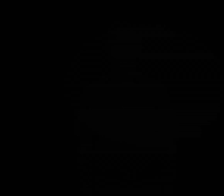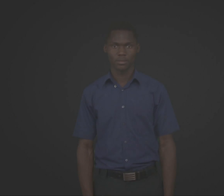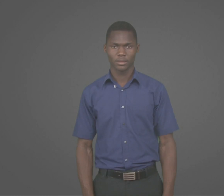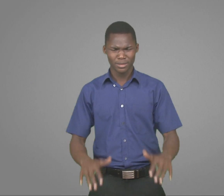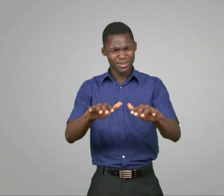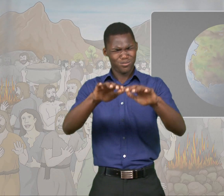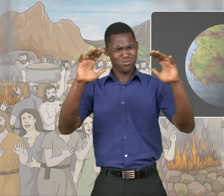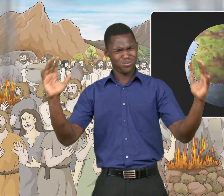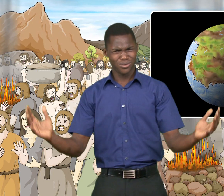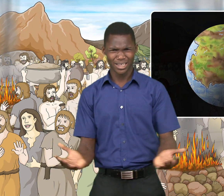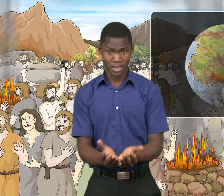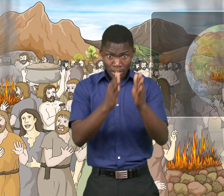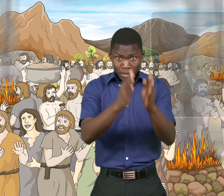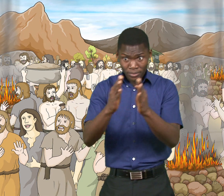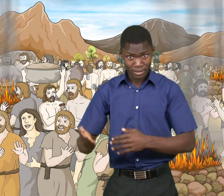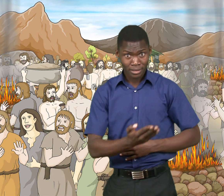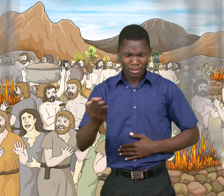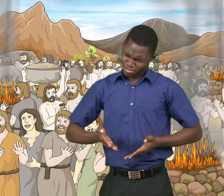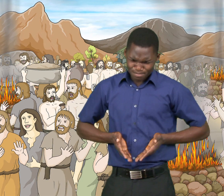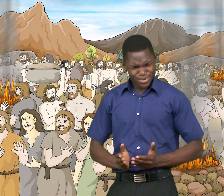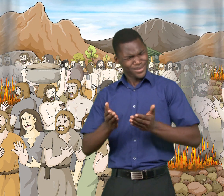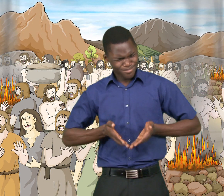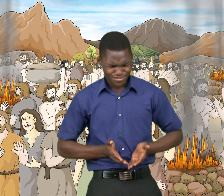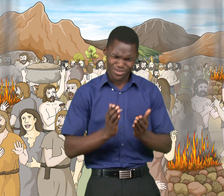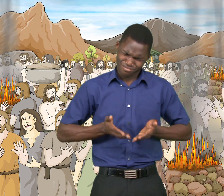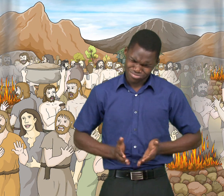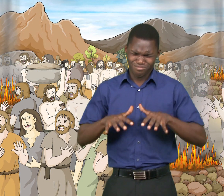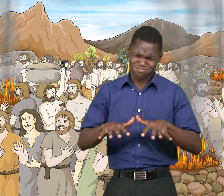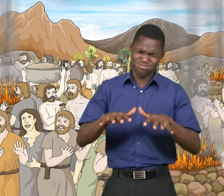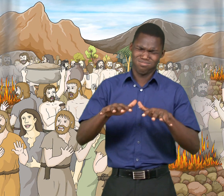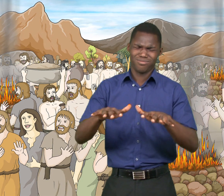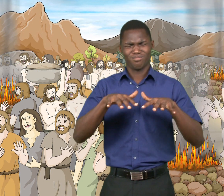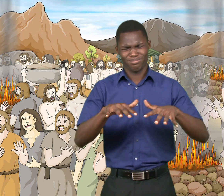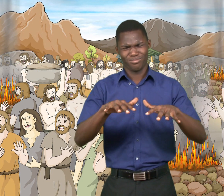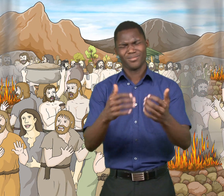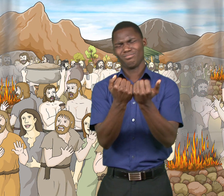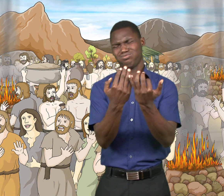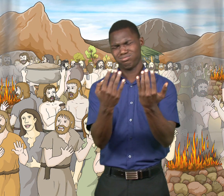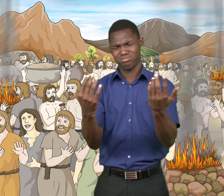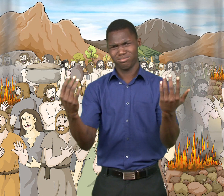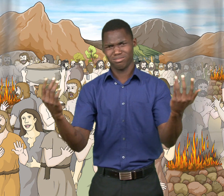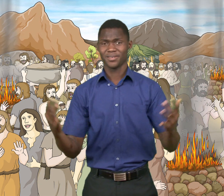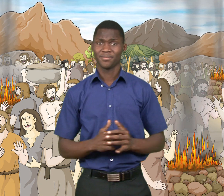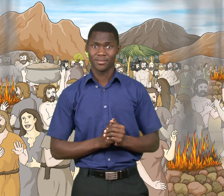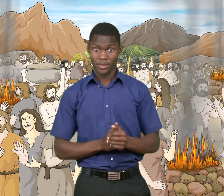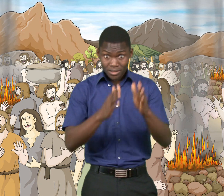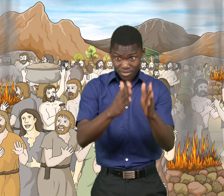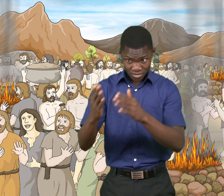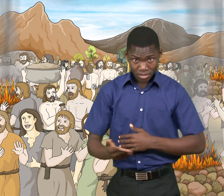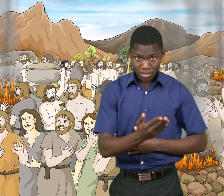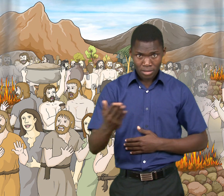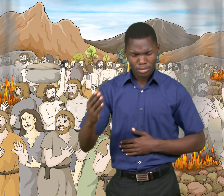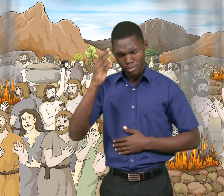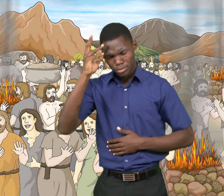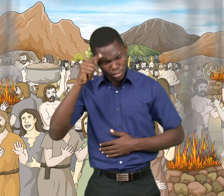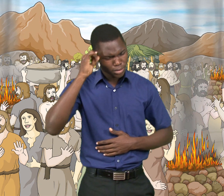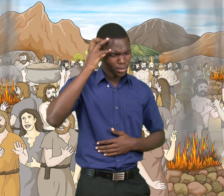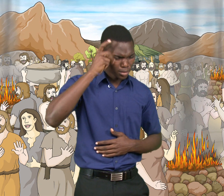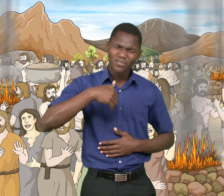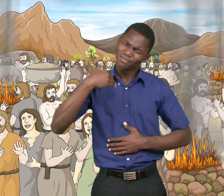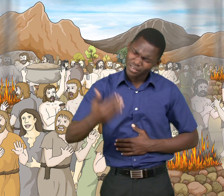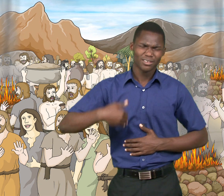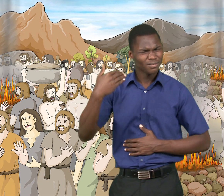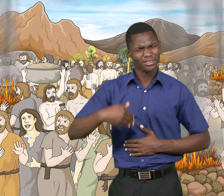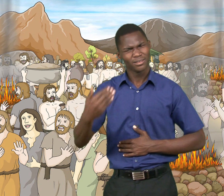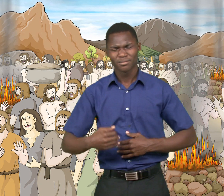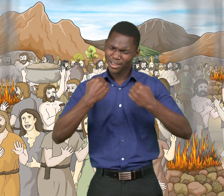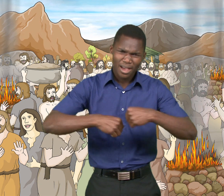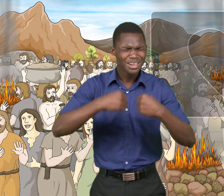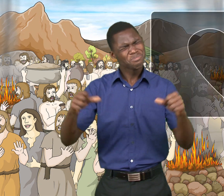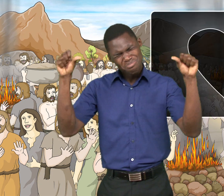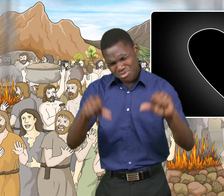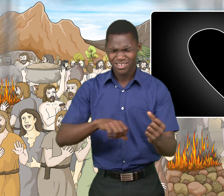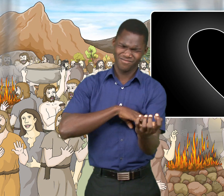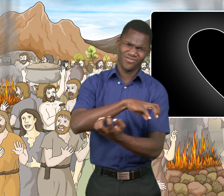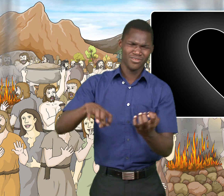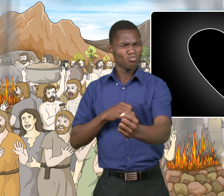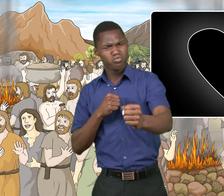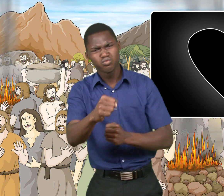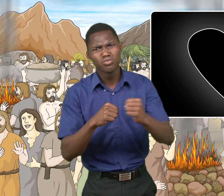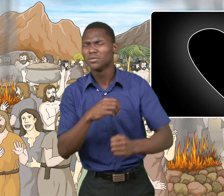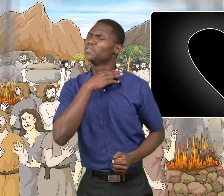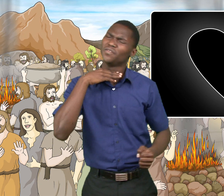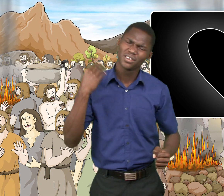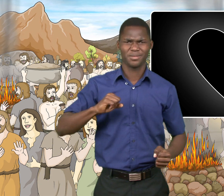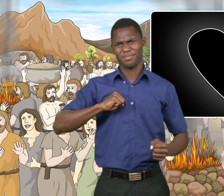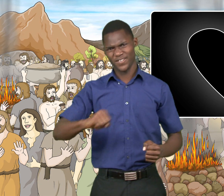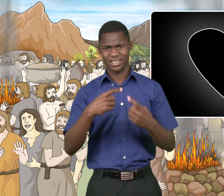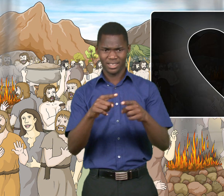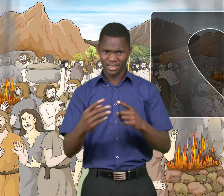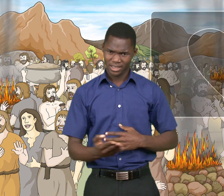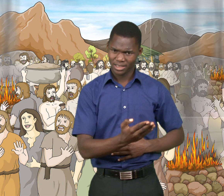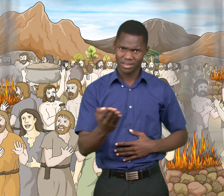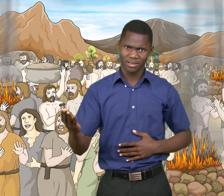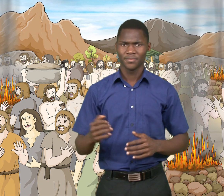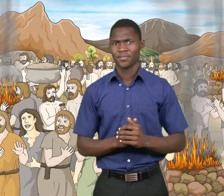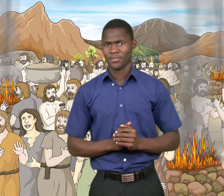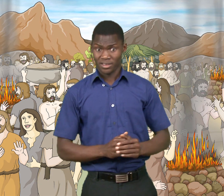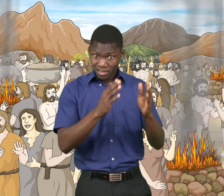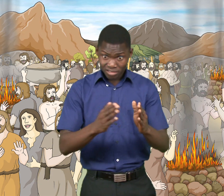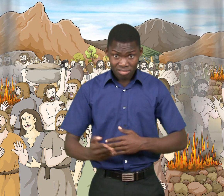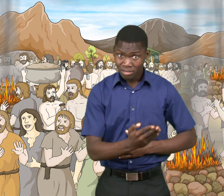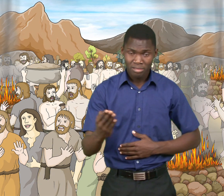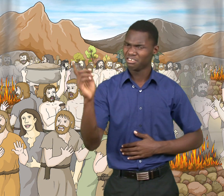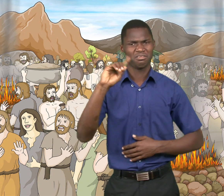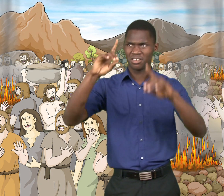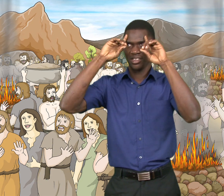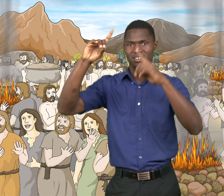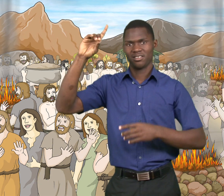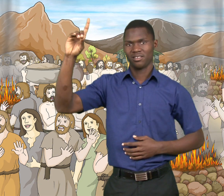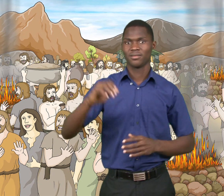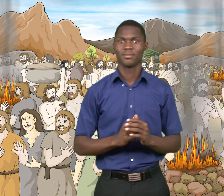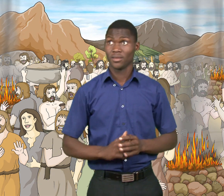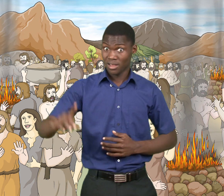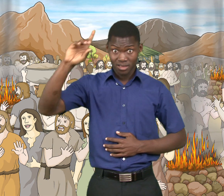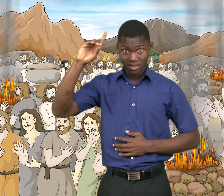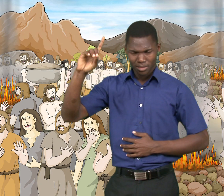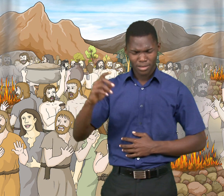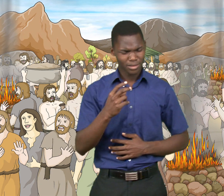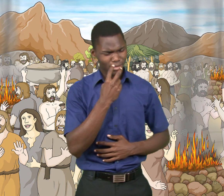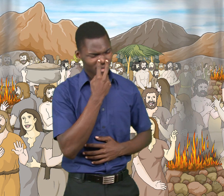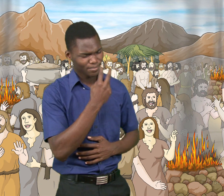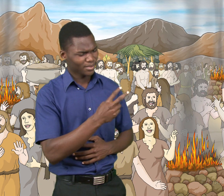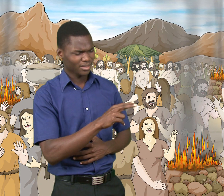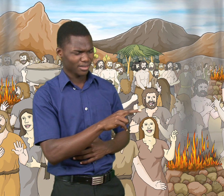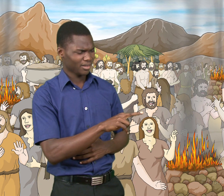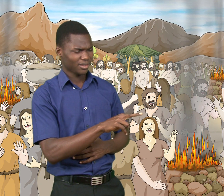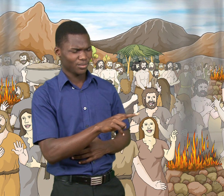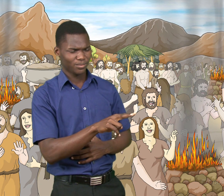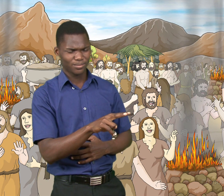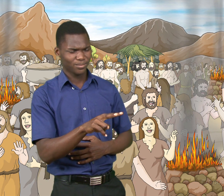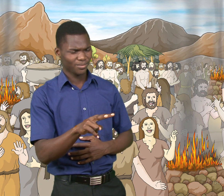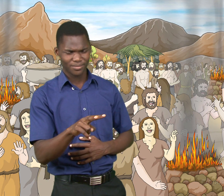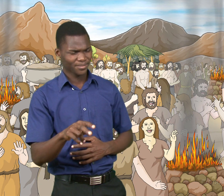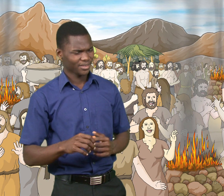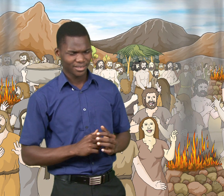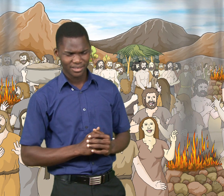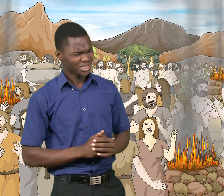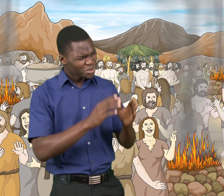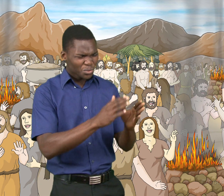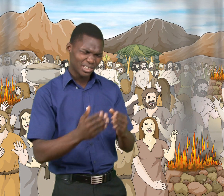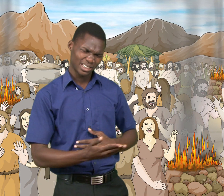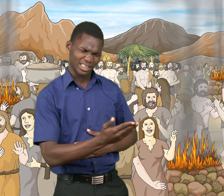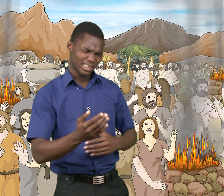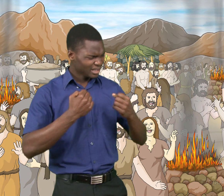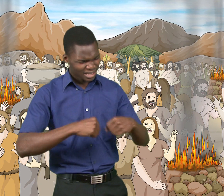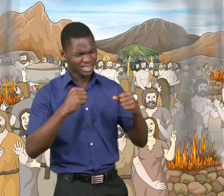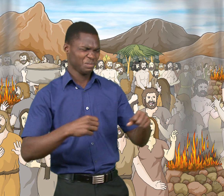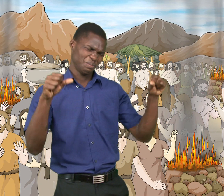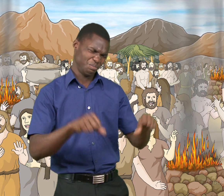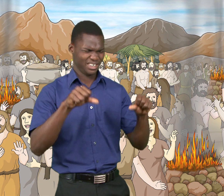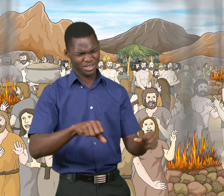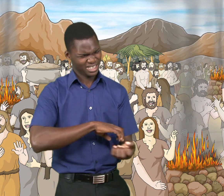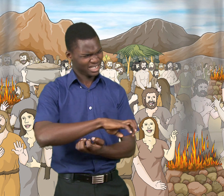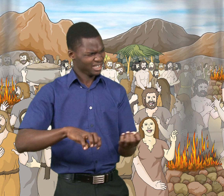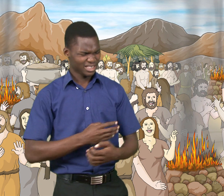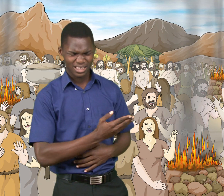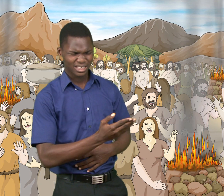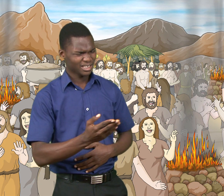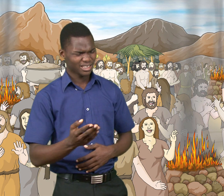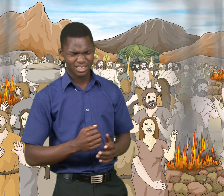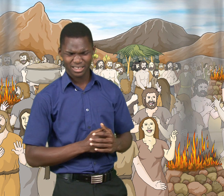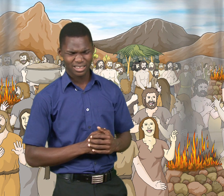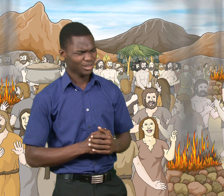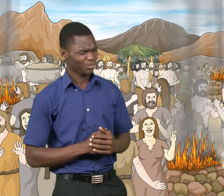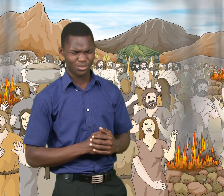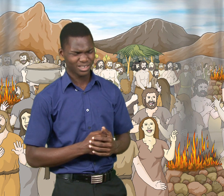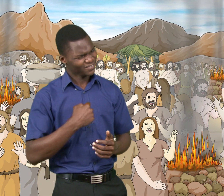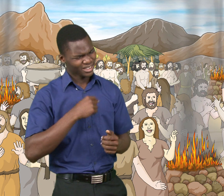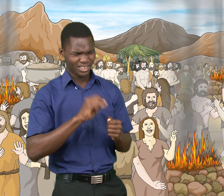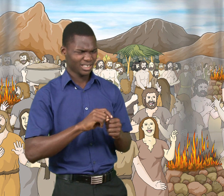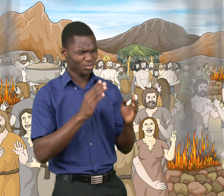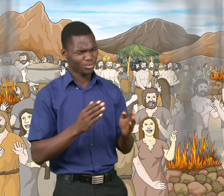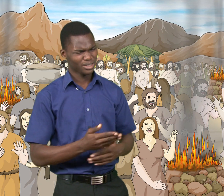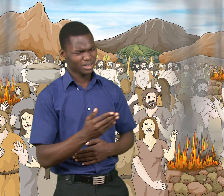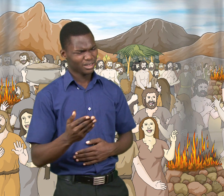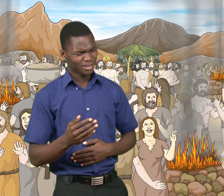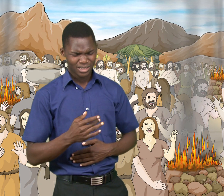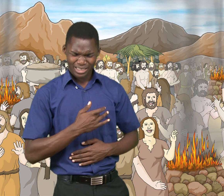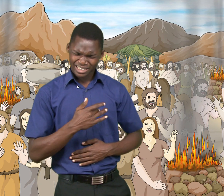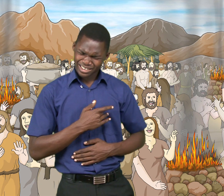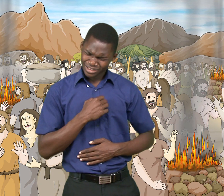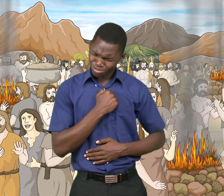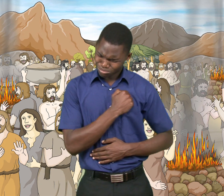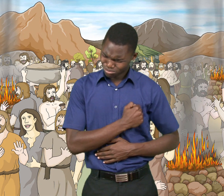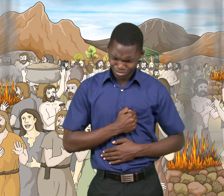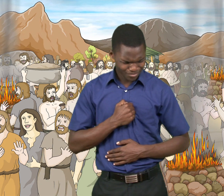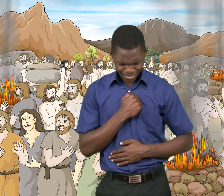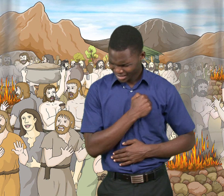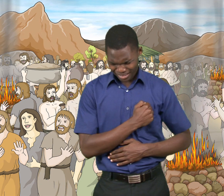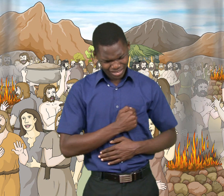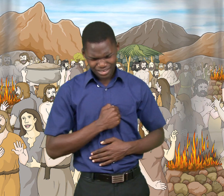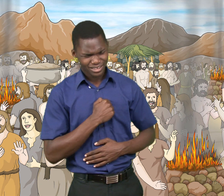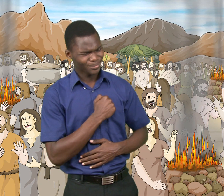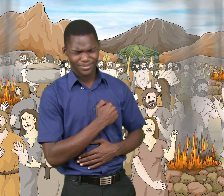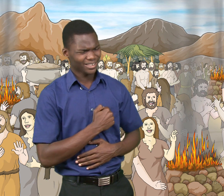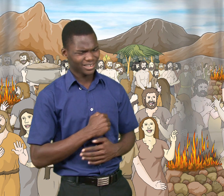Now when men began to multiply on the face of the earth and daughters were born to them, the sons of God saw that the daughters of men were beautiful, and they took as wives whomever they chose.